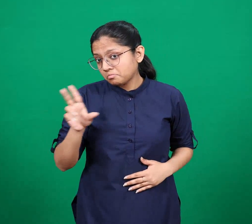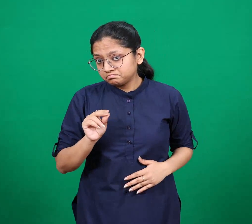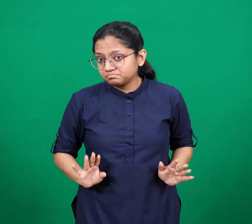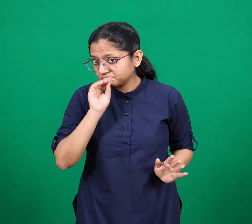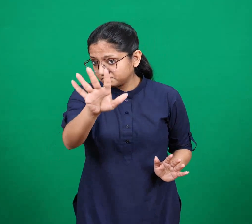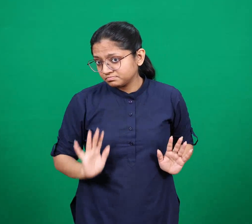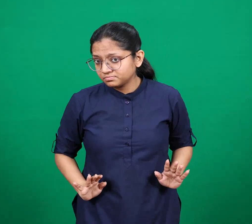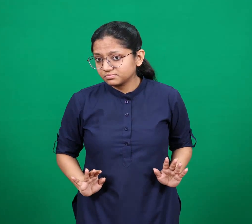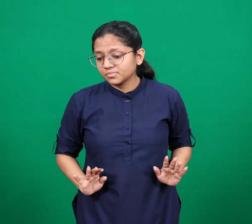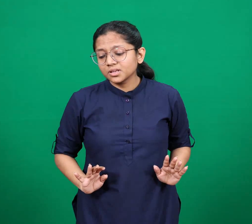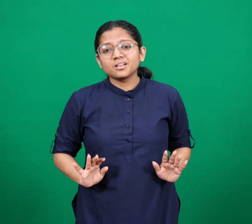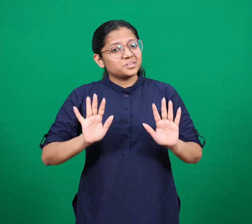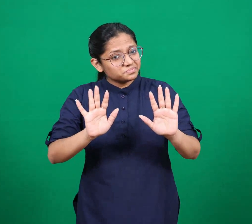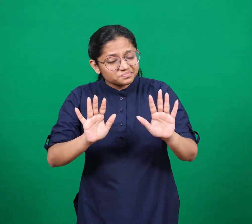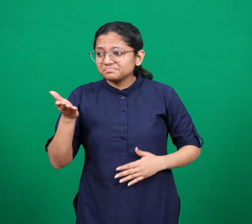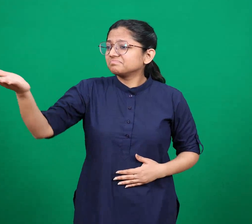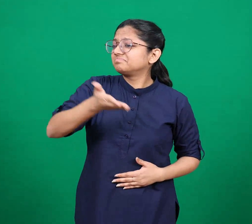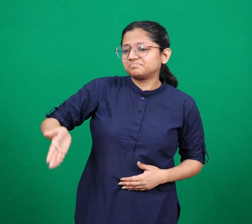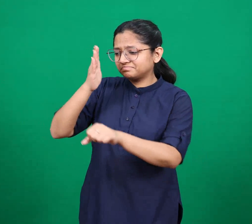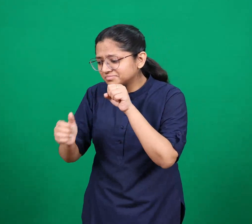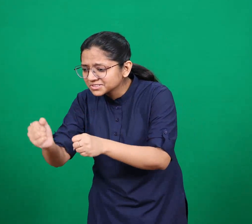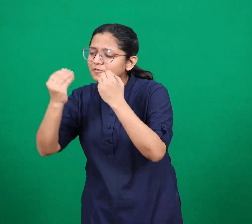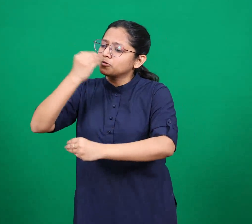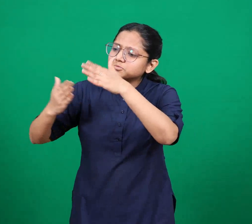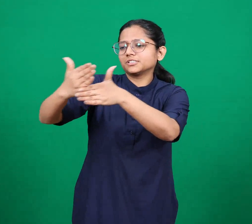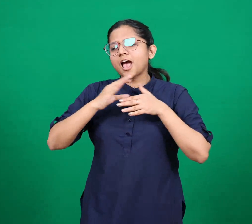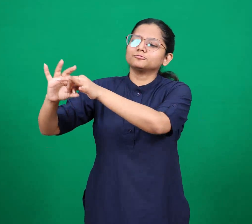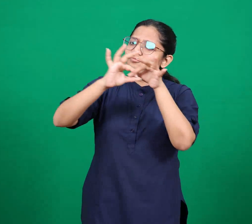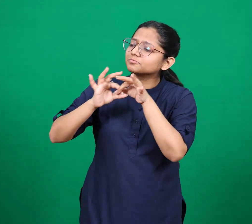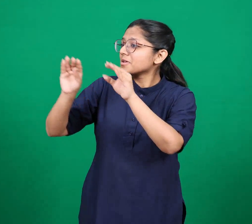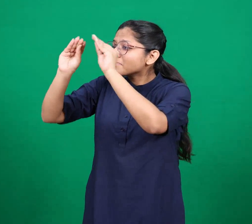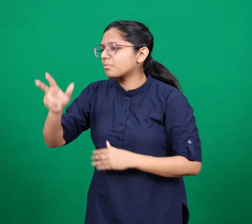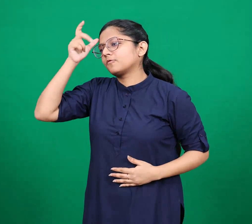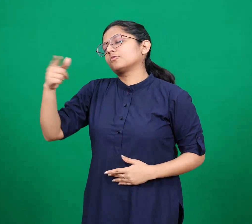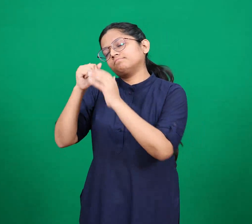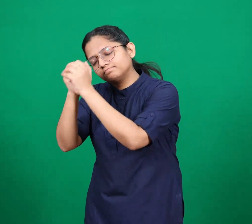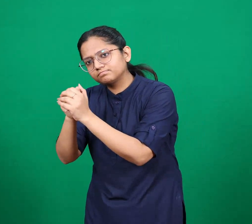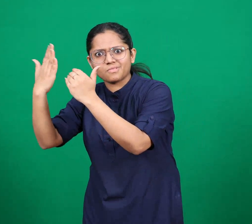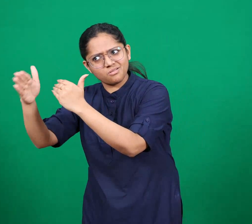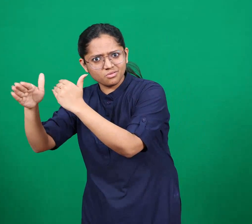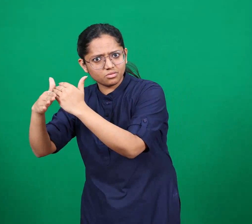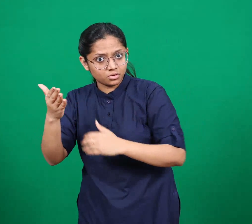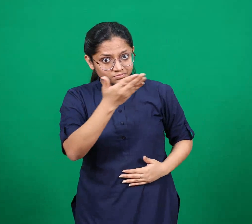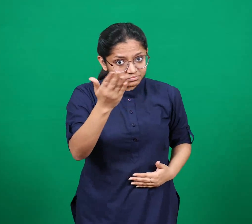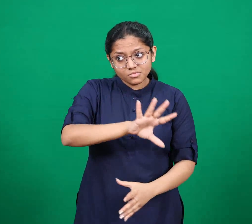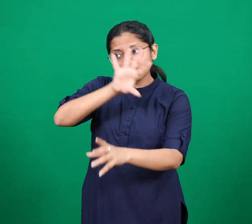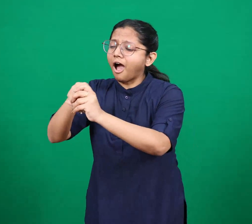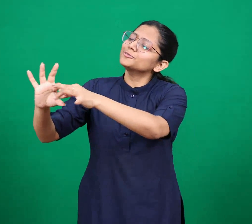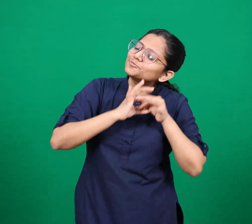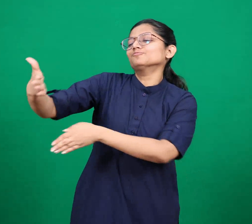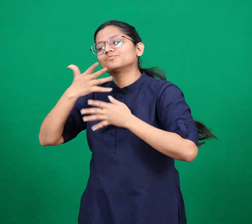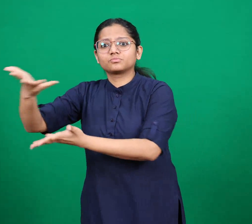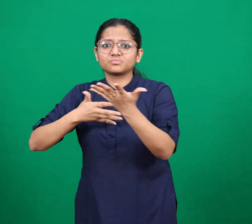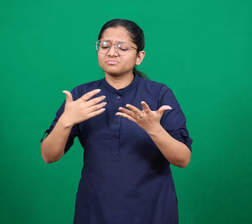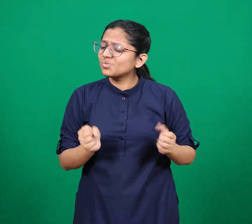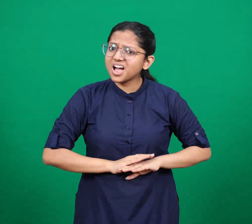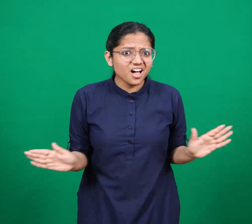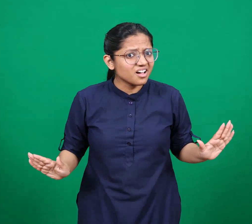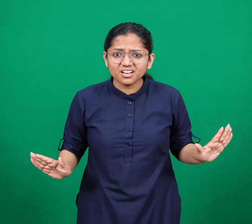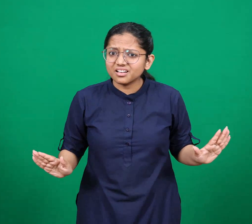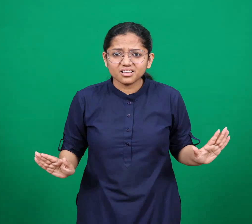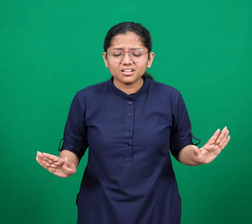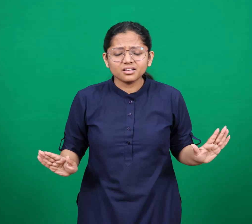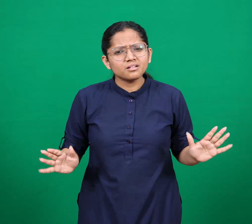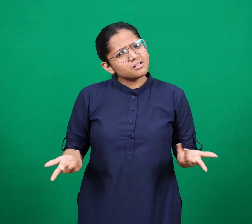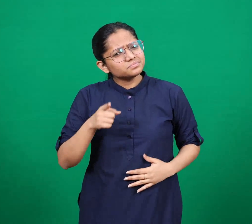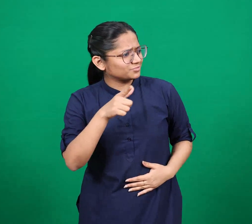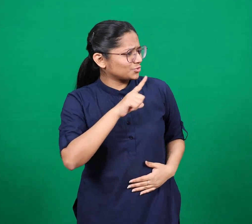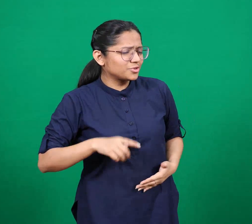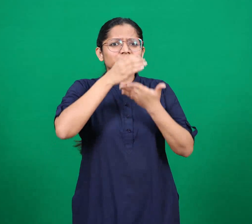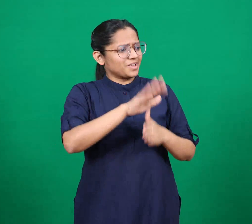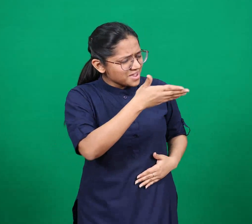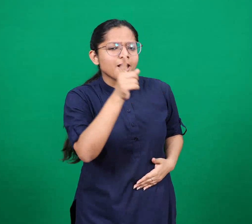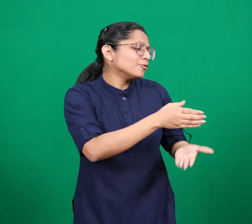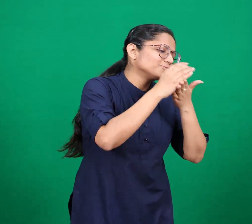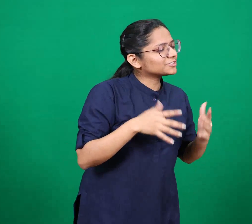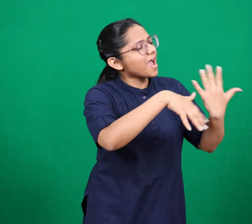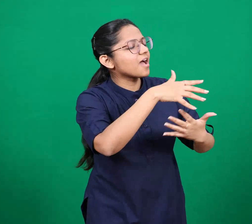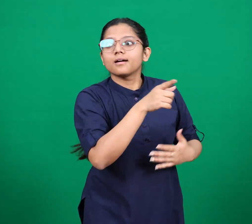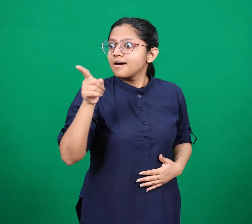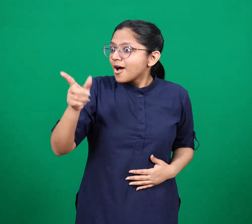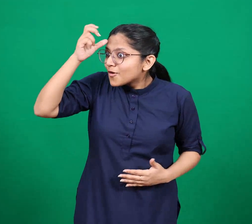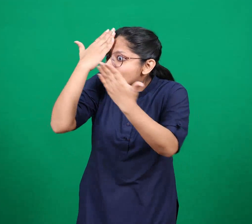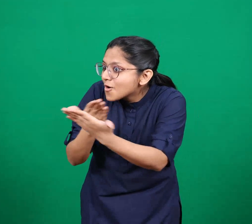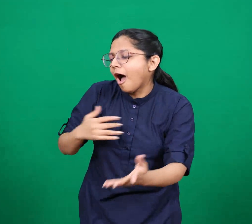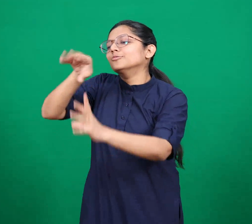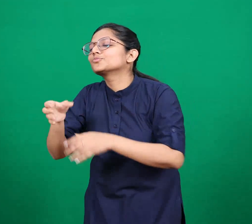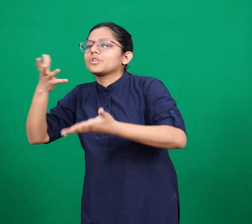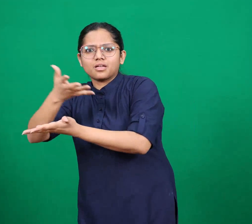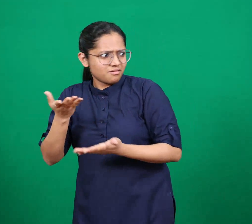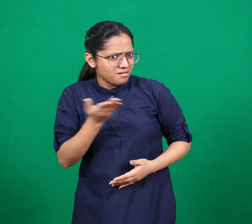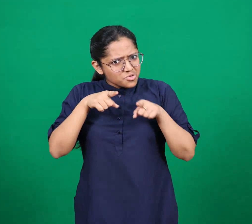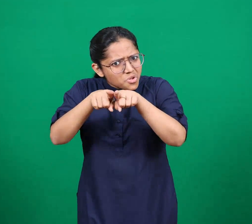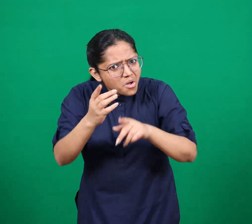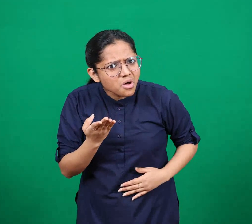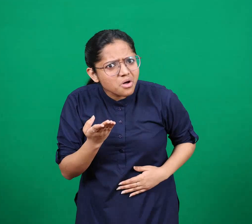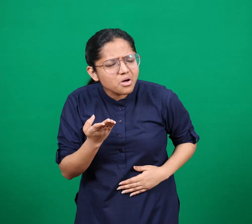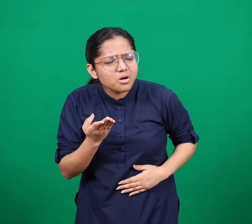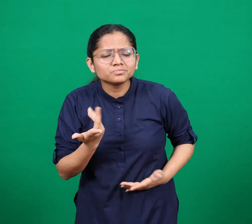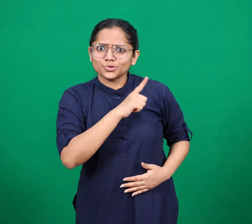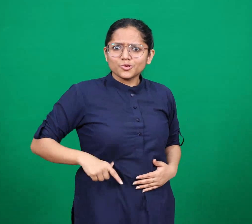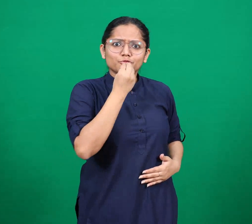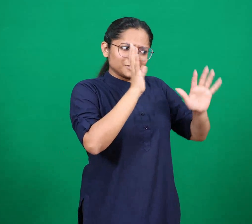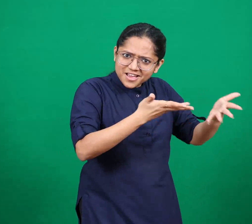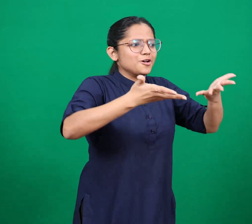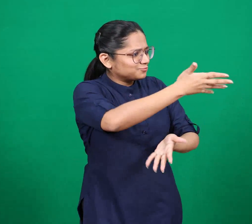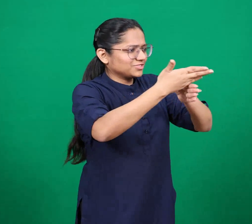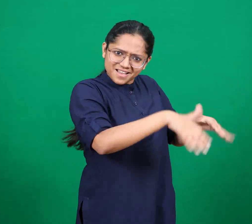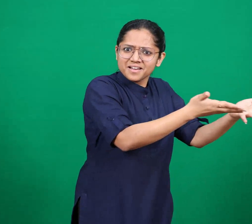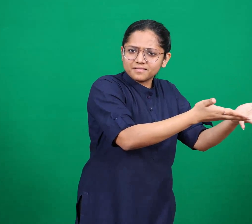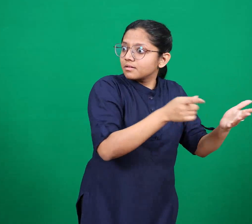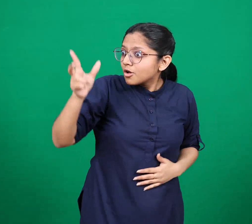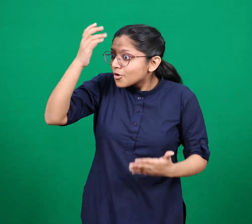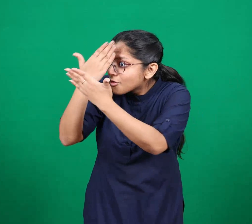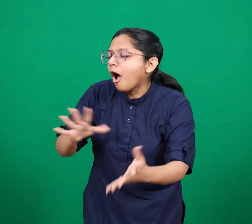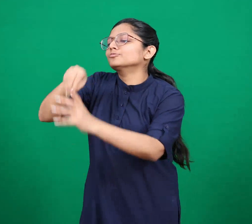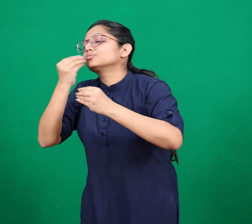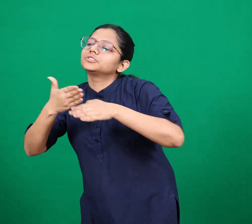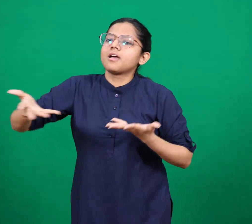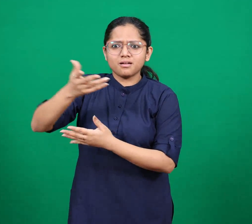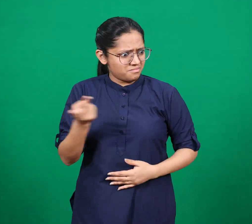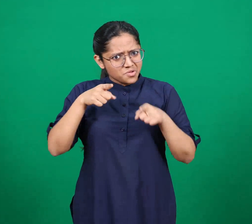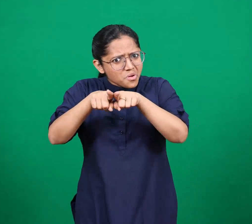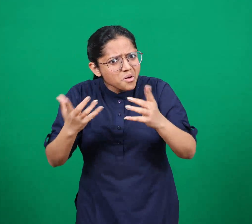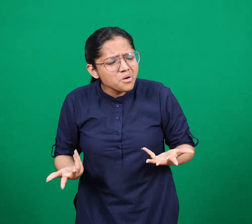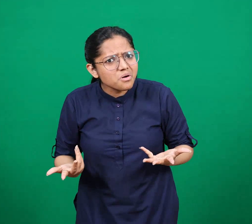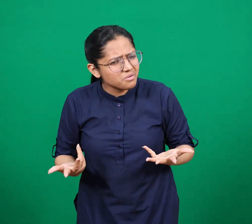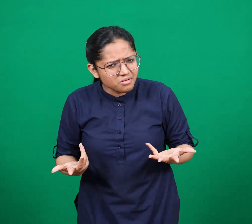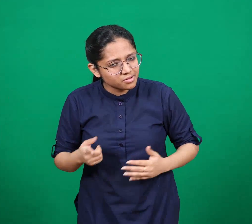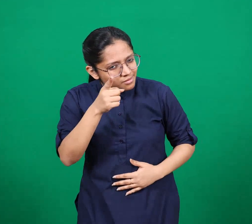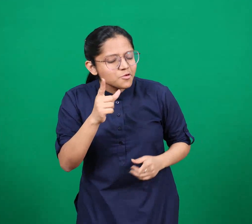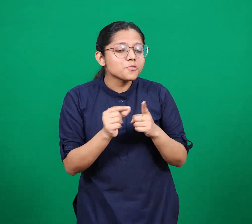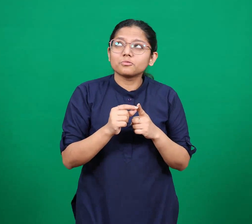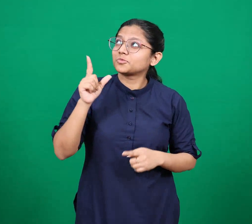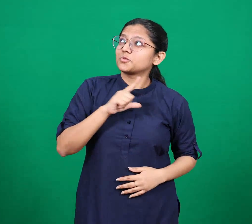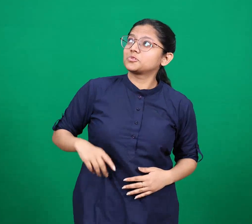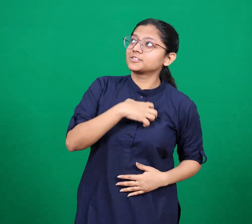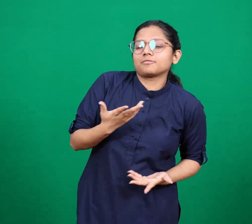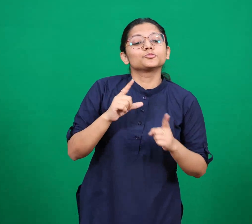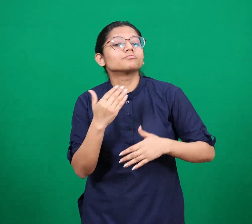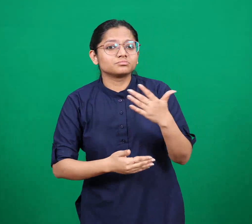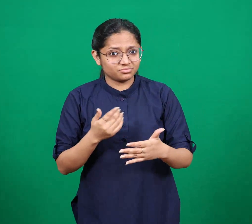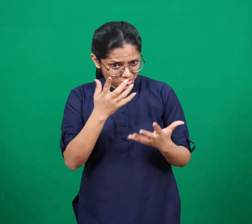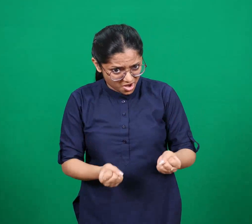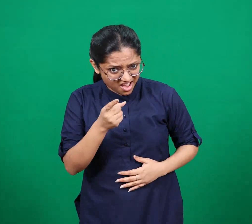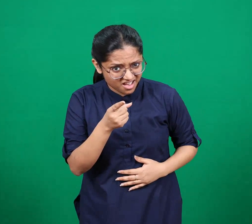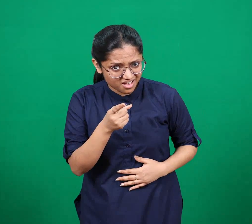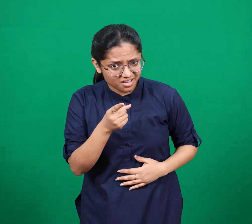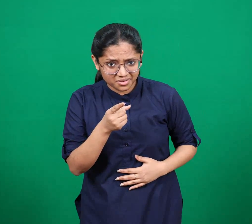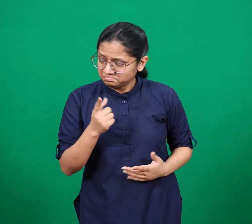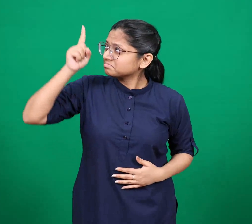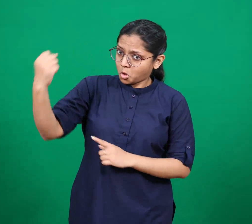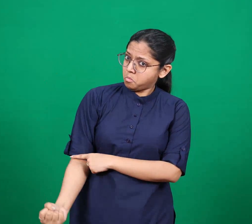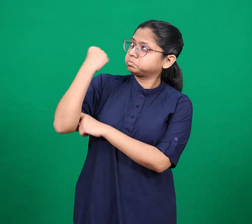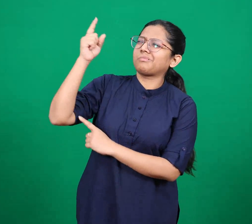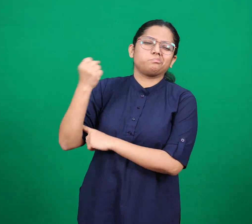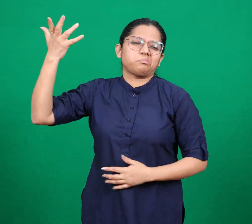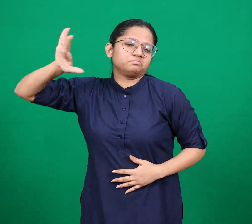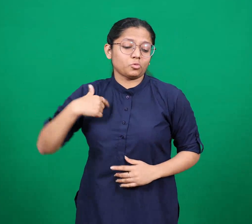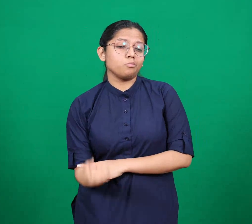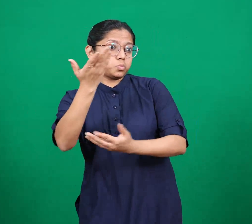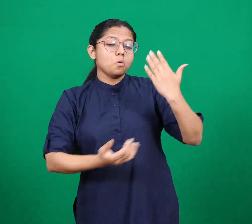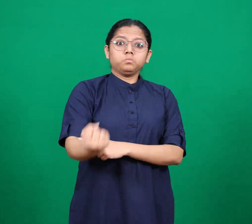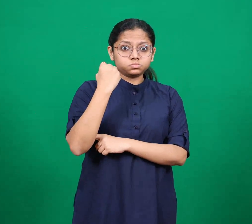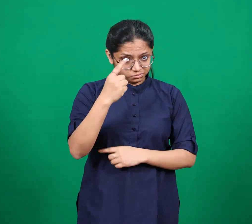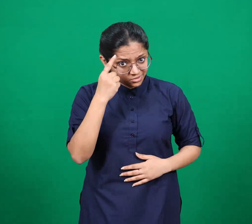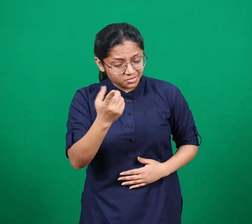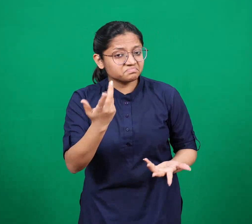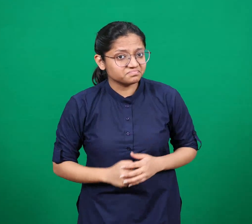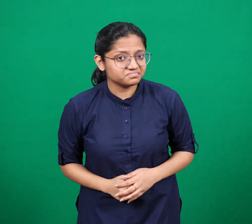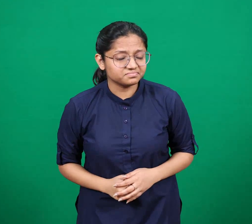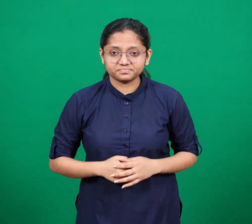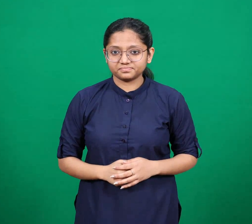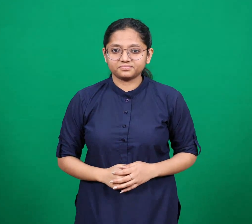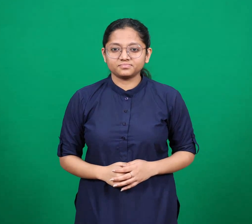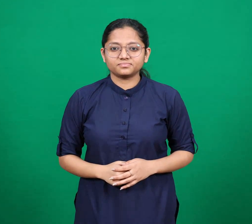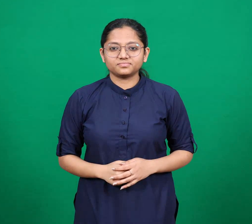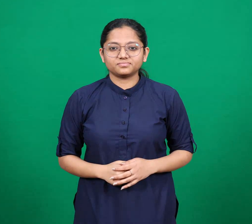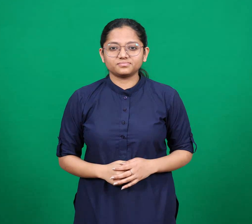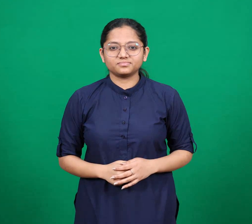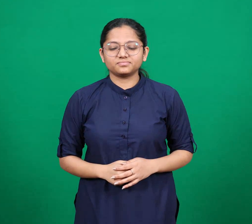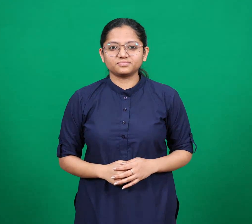And I do not want you to be participants with demons. You cannot drink the cup of the Lord and the cup of demons too; you cannot partake in the table of the Lord and the table of demons too. Are we trying to provoke the Lord to jealousy? Are we stronger than He?